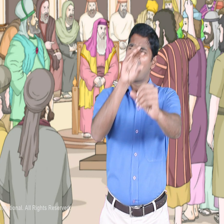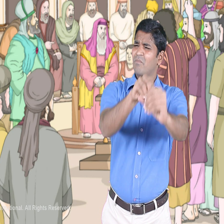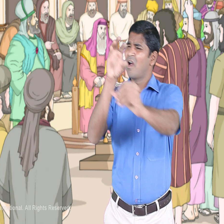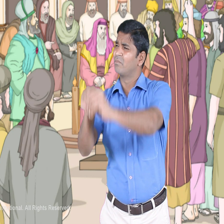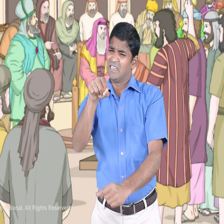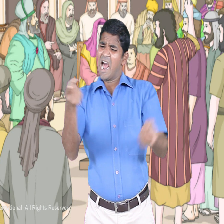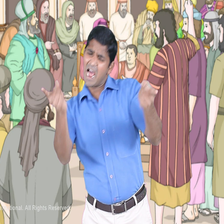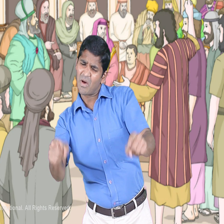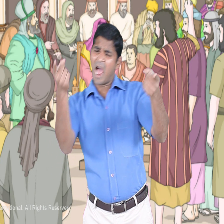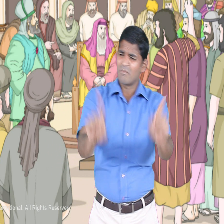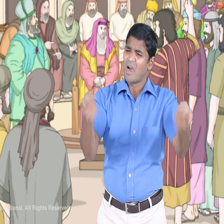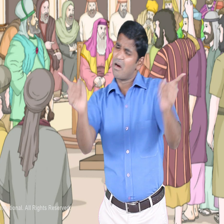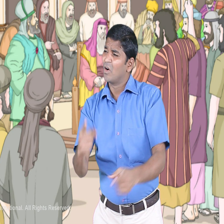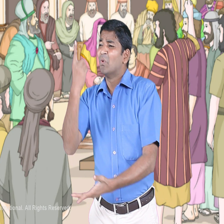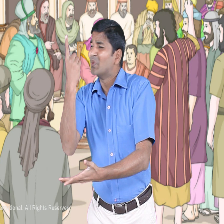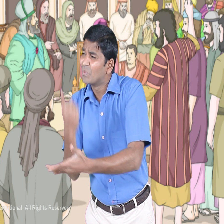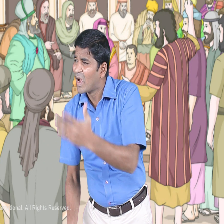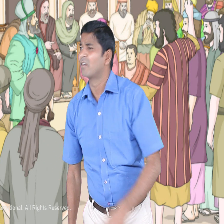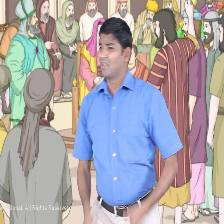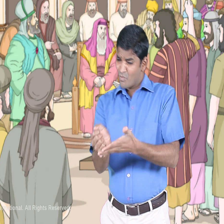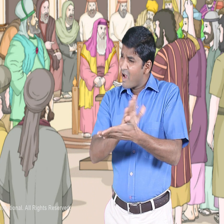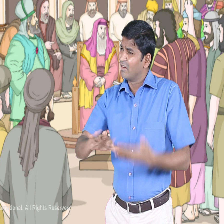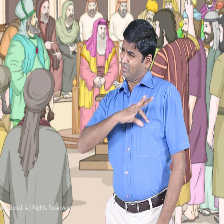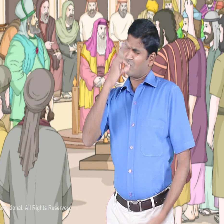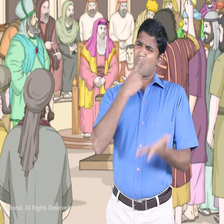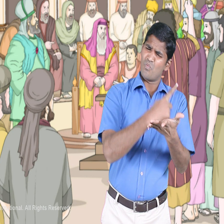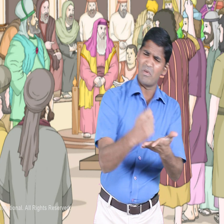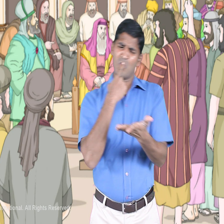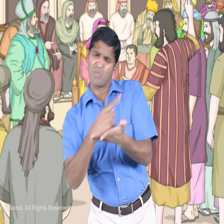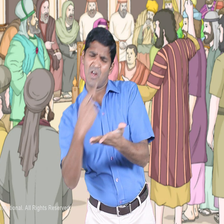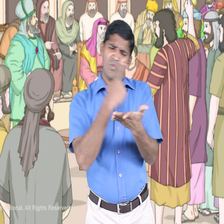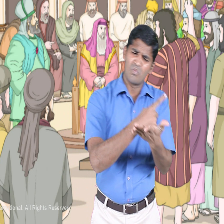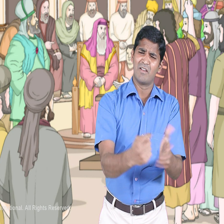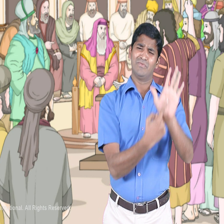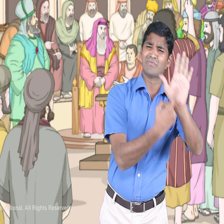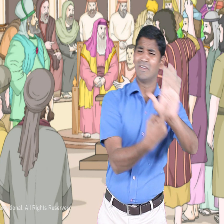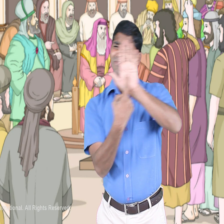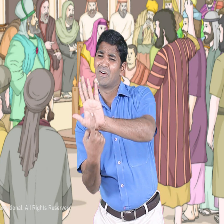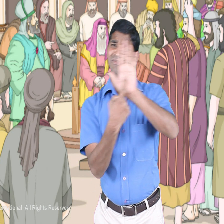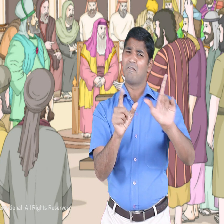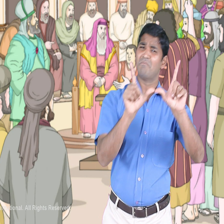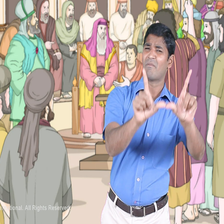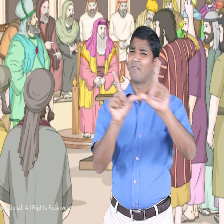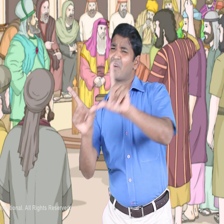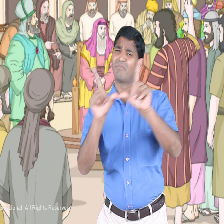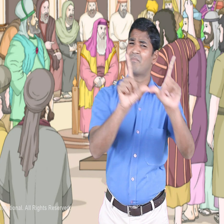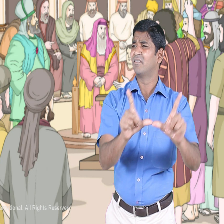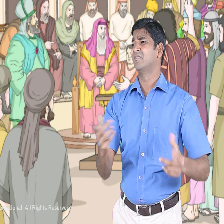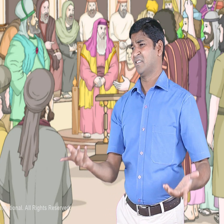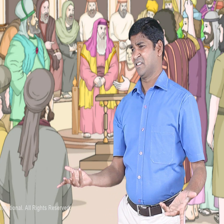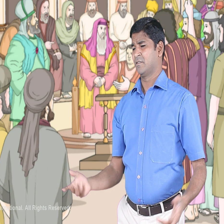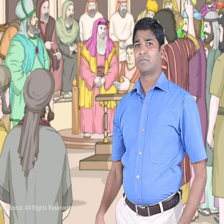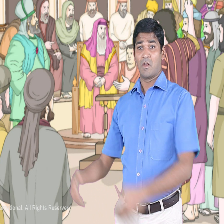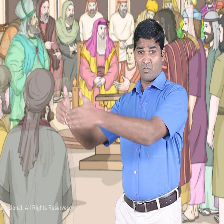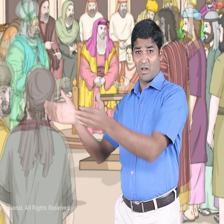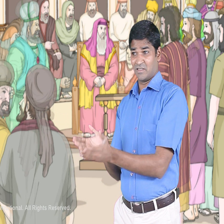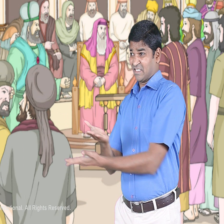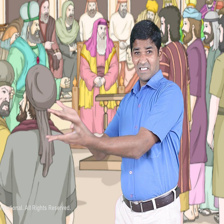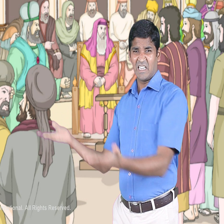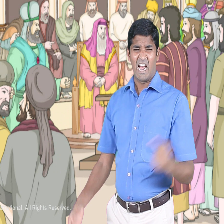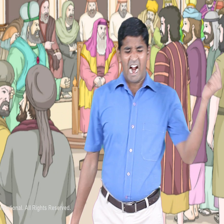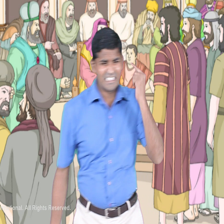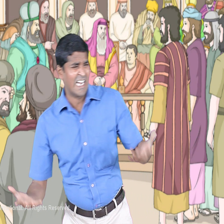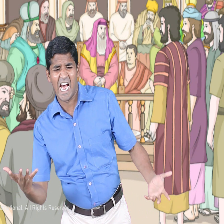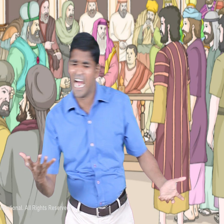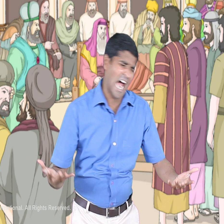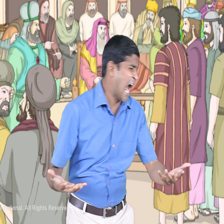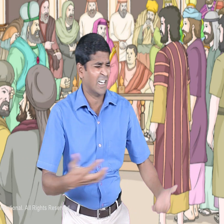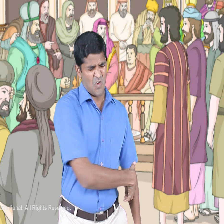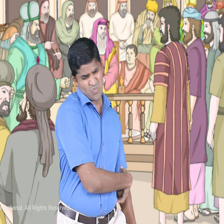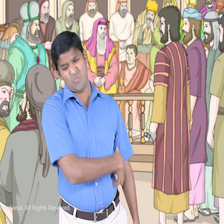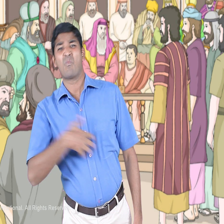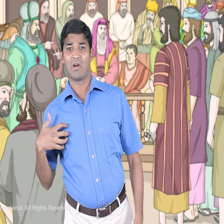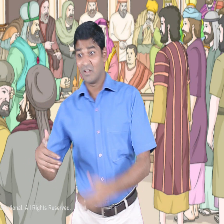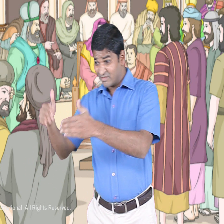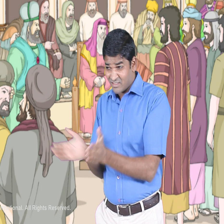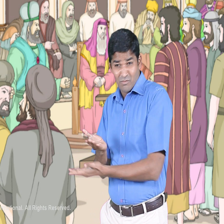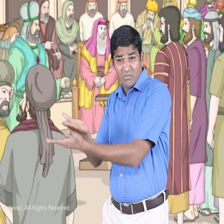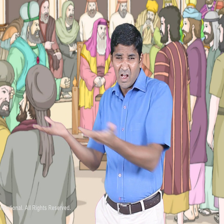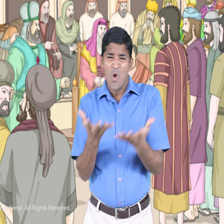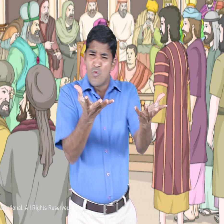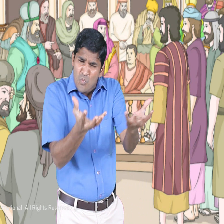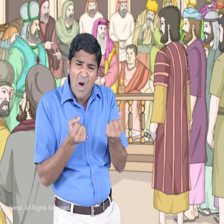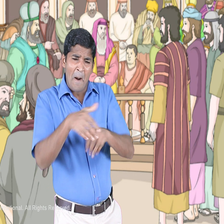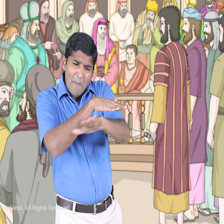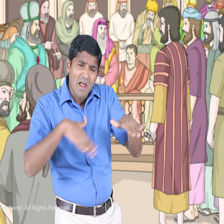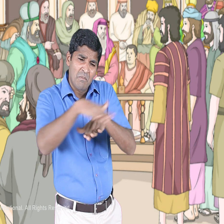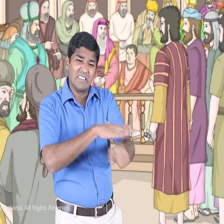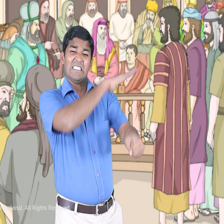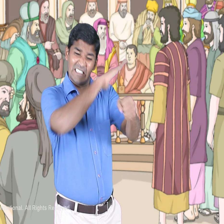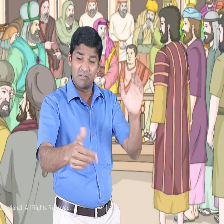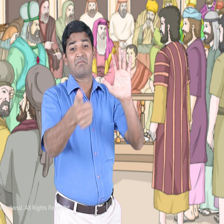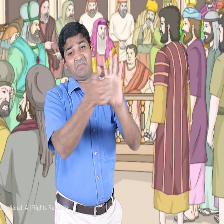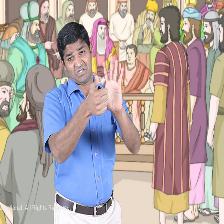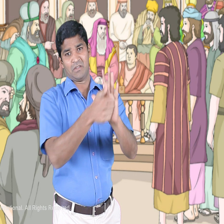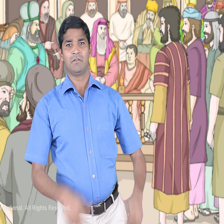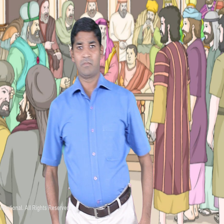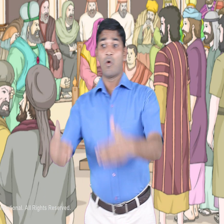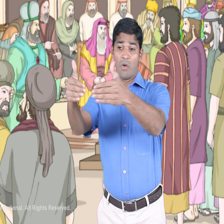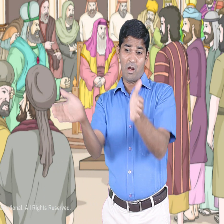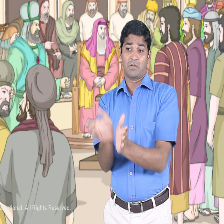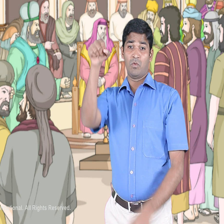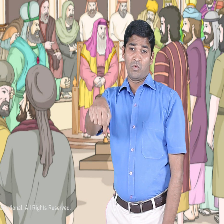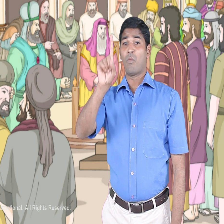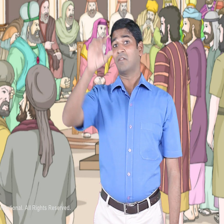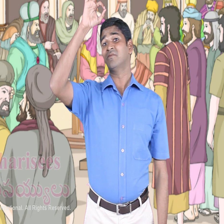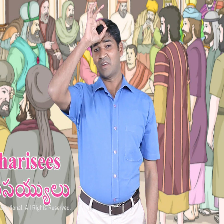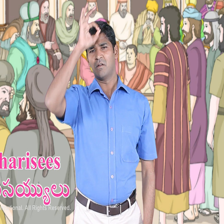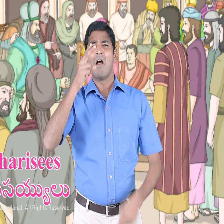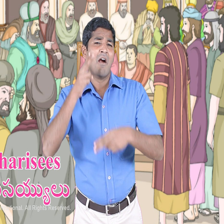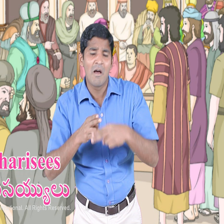When the Council members heard this, they were enraged, and they resolved to put the apostles to death.